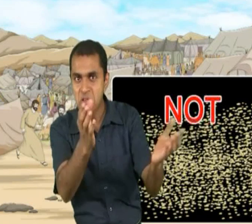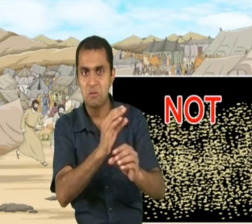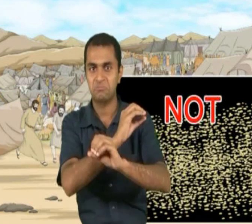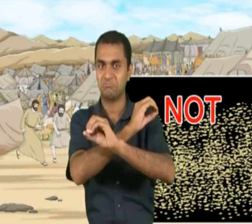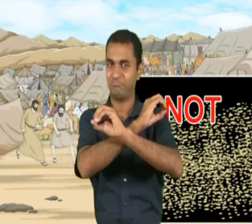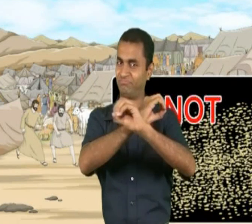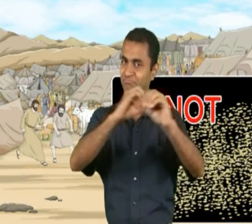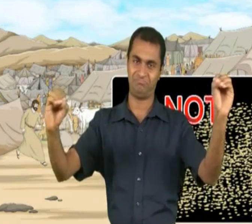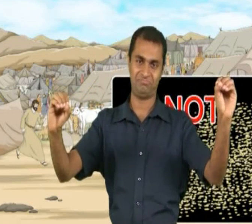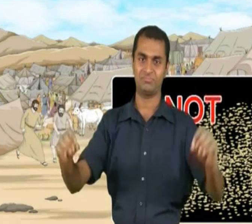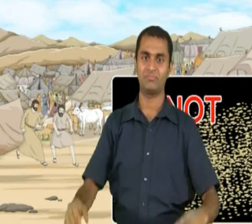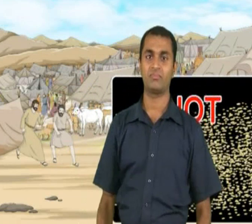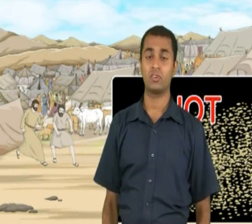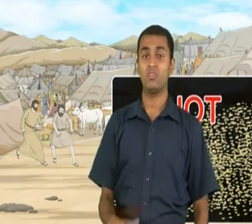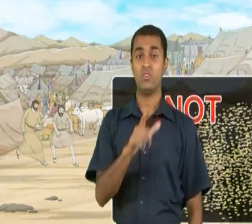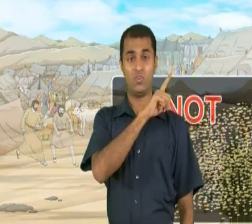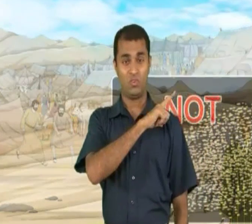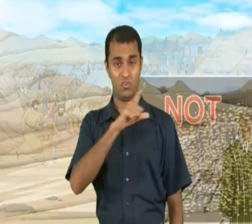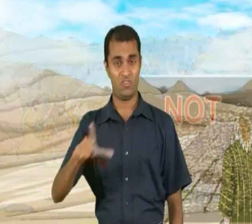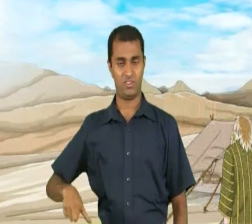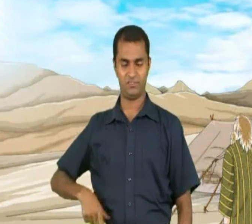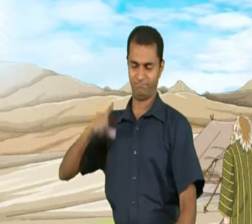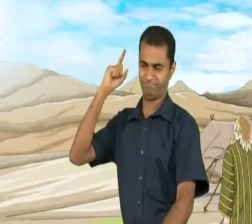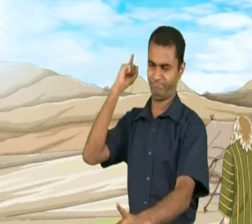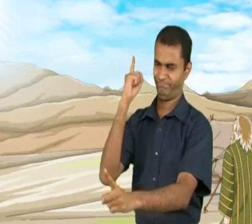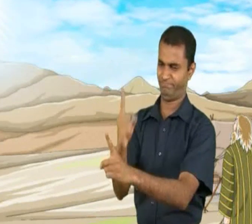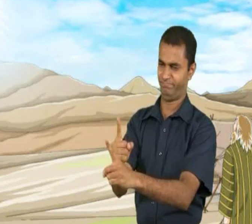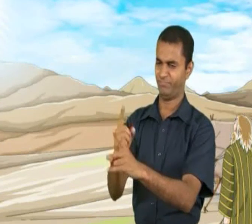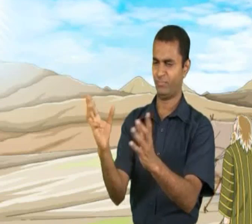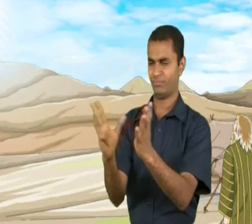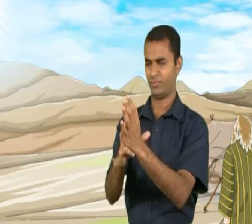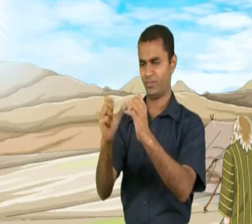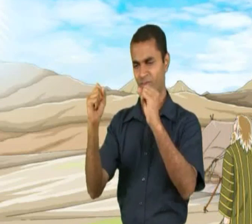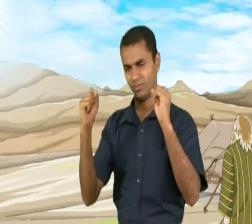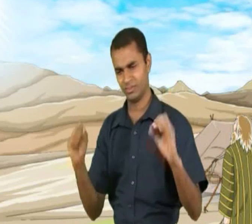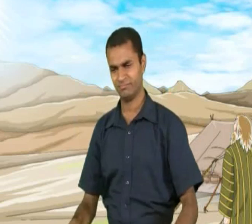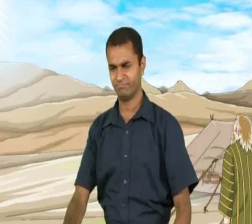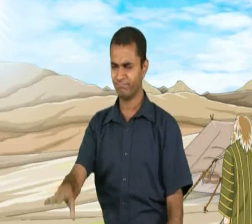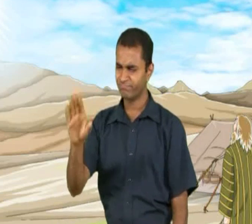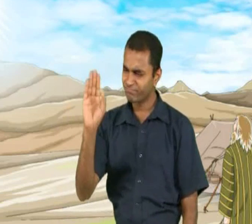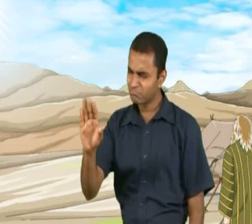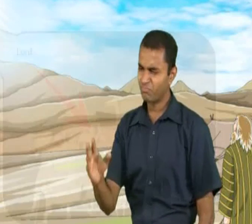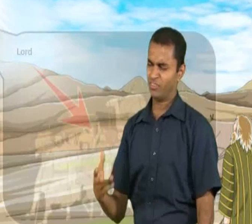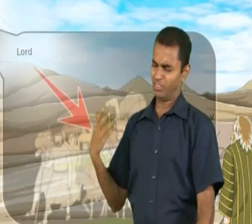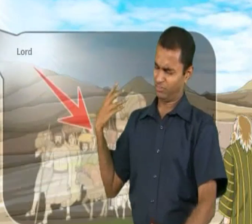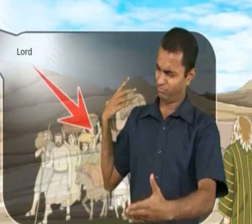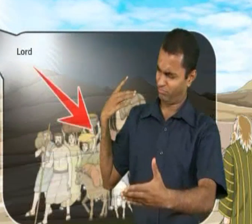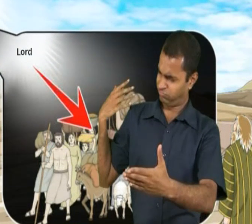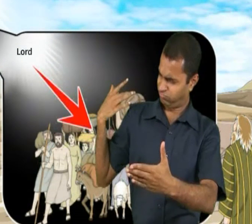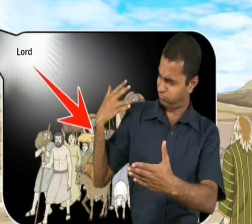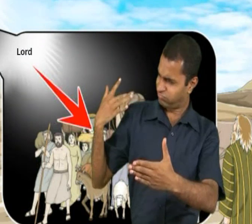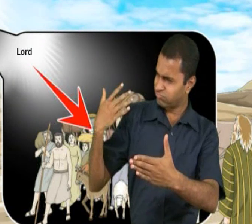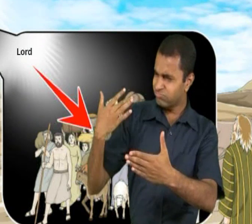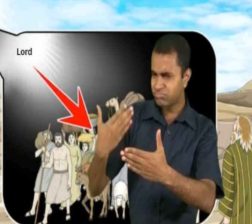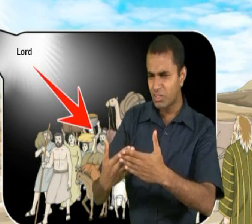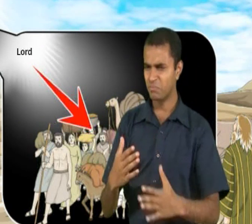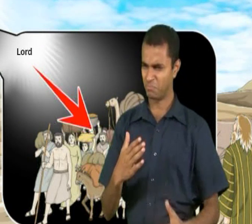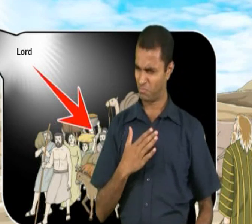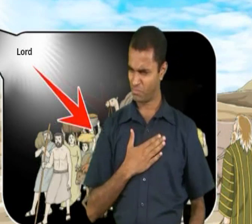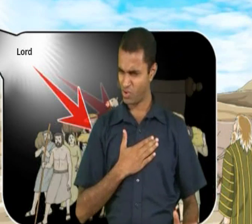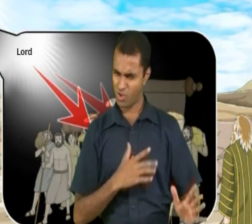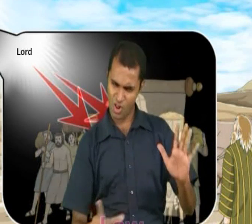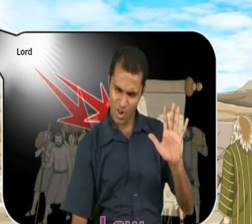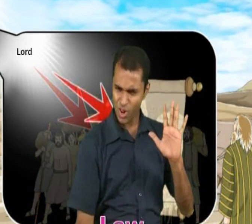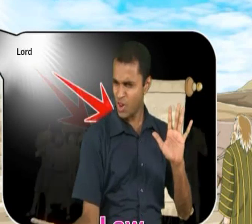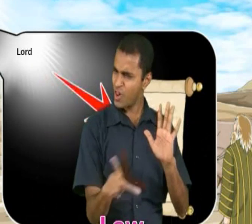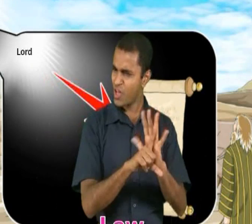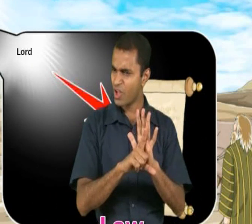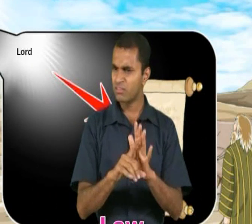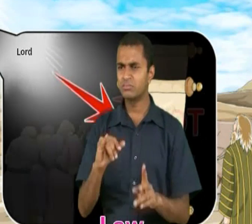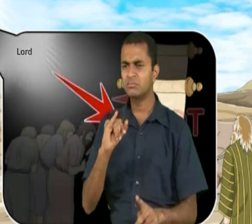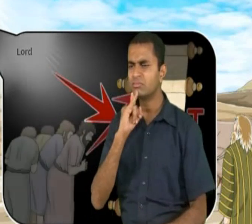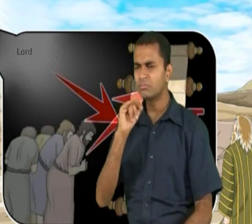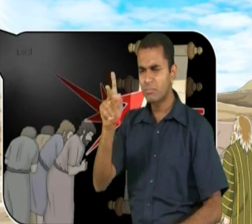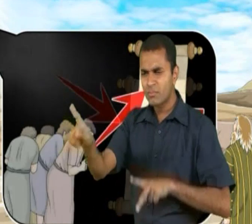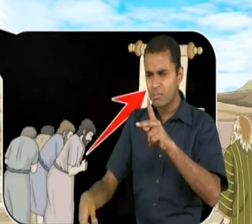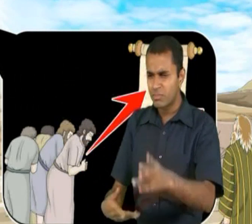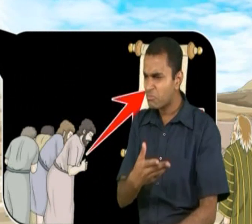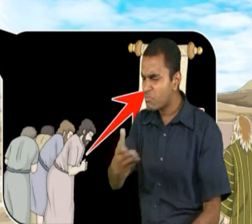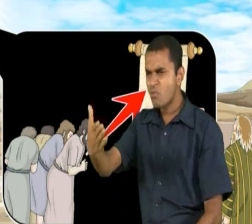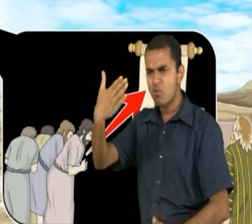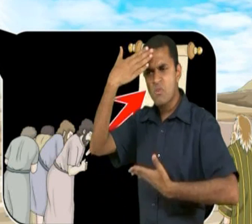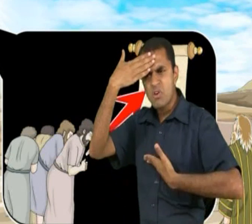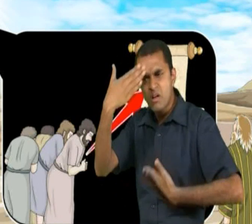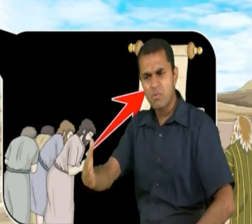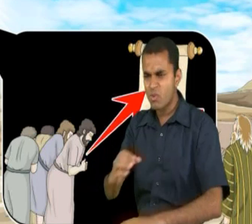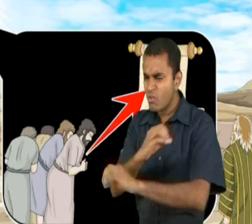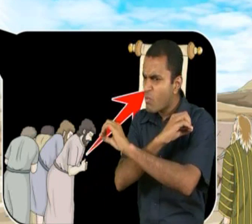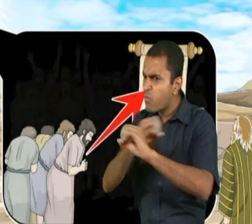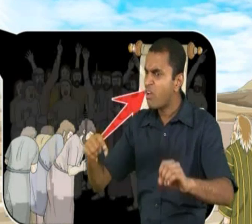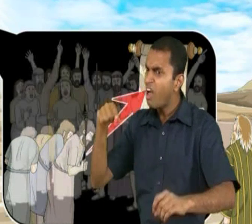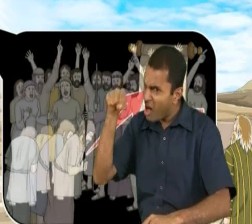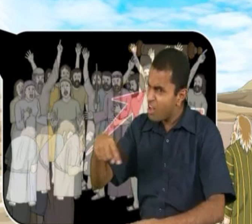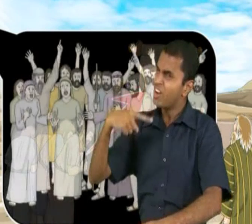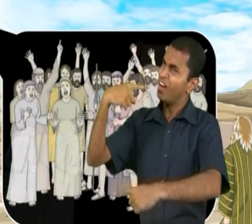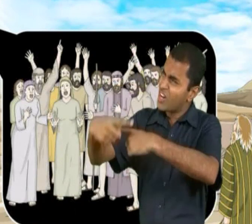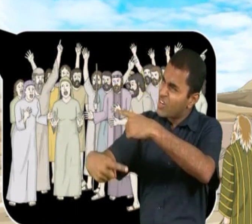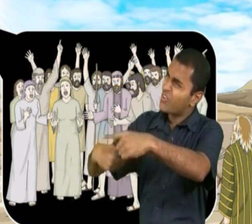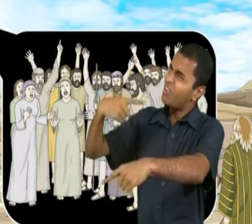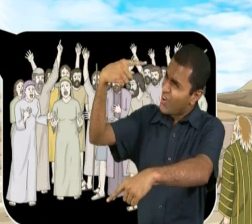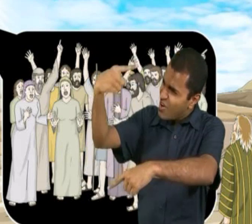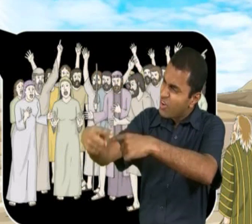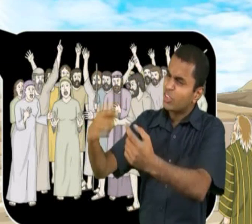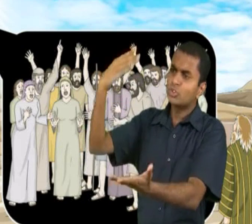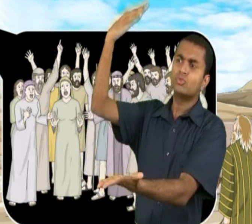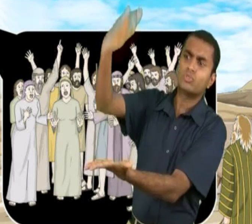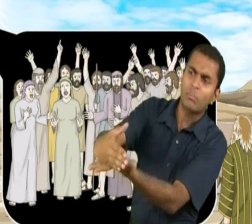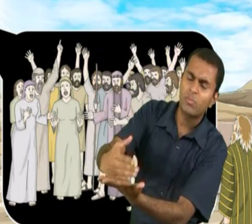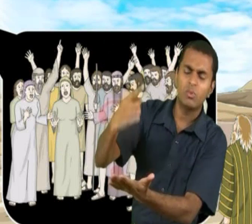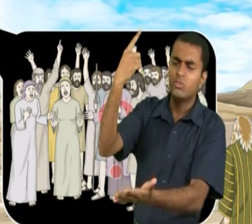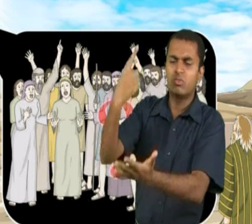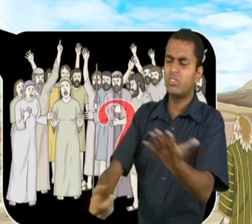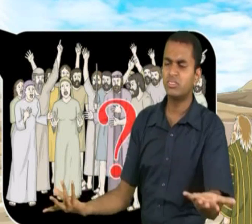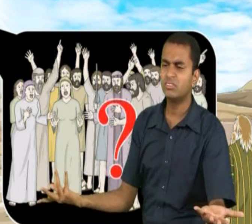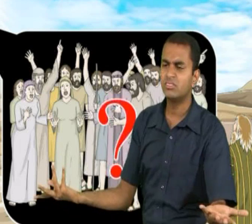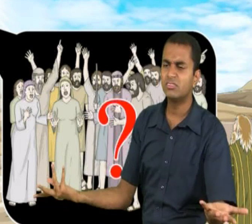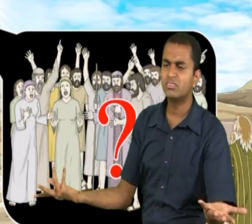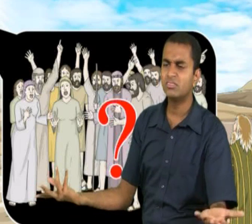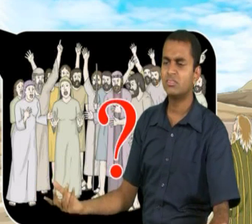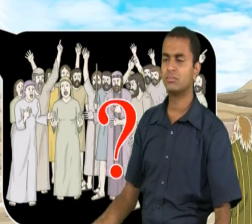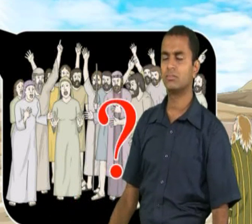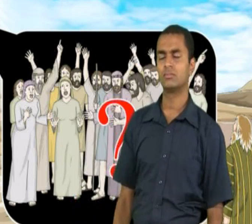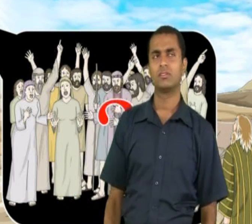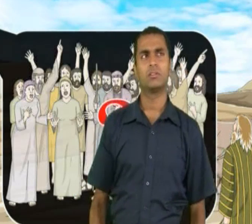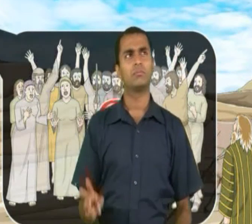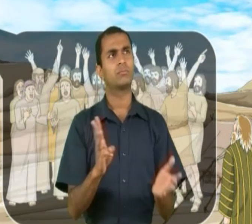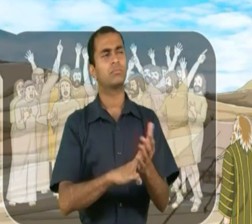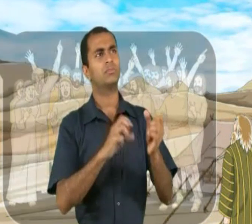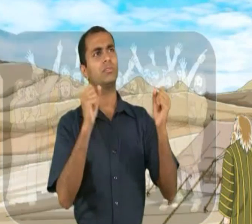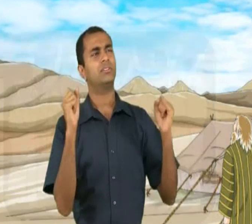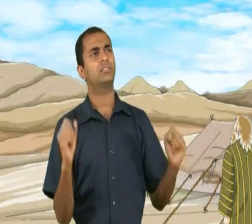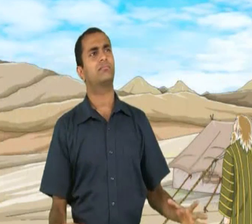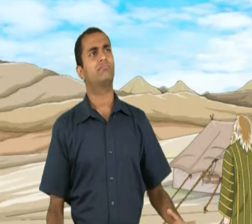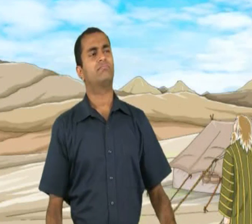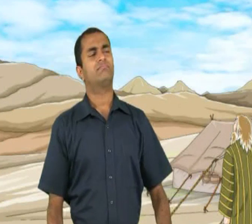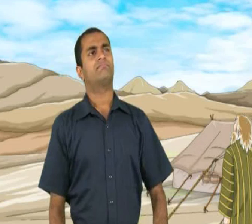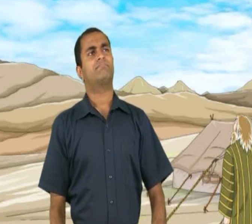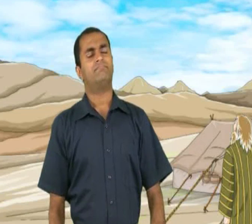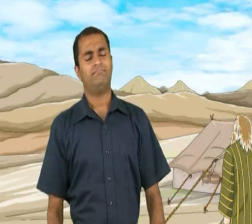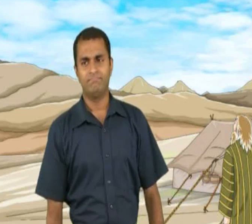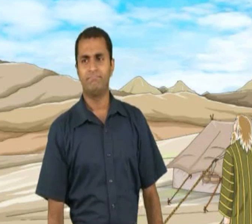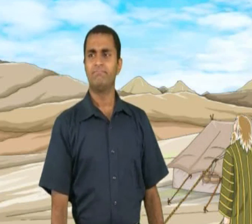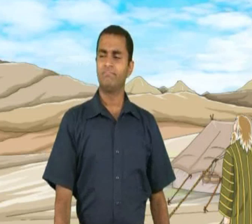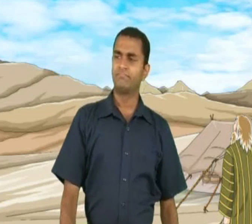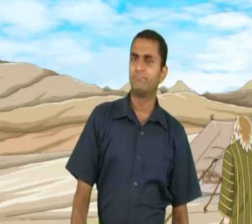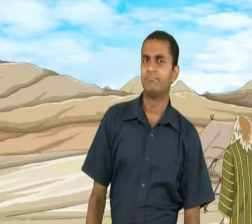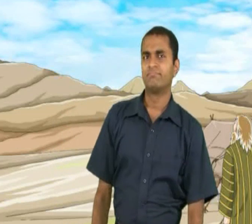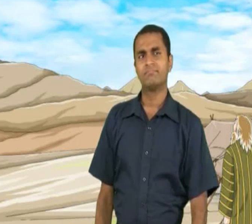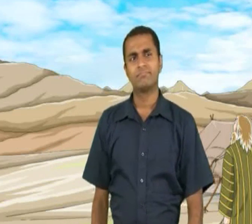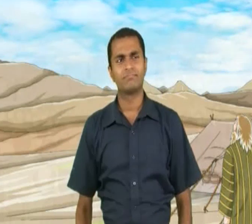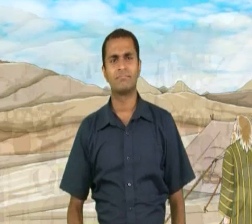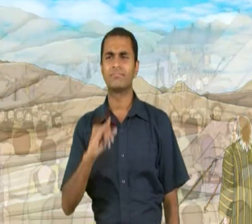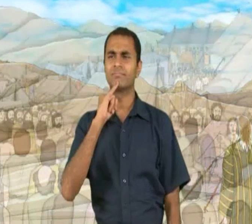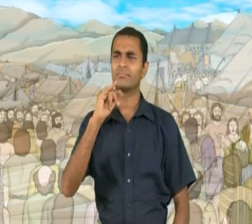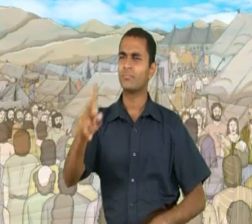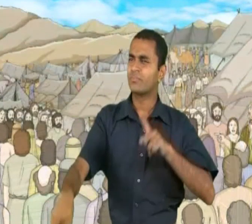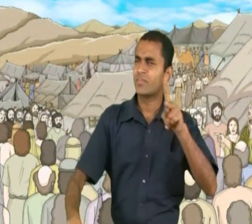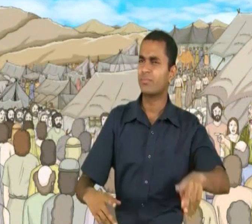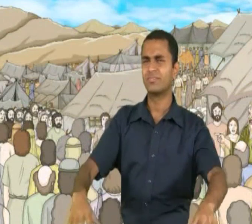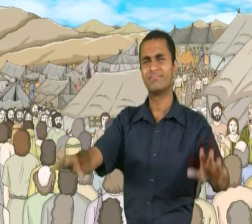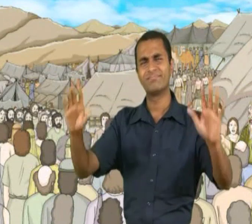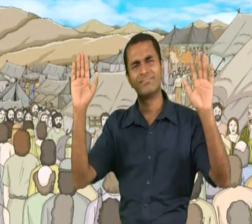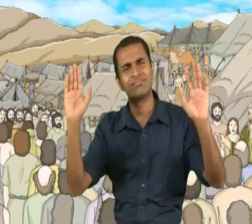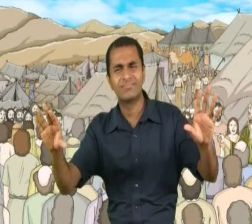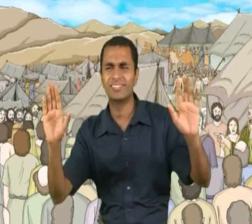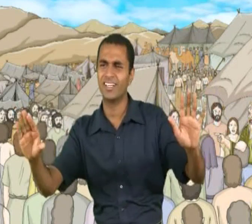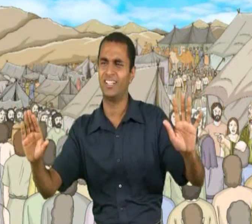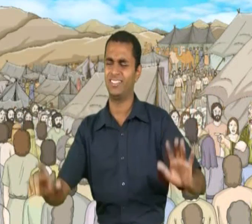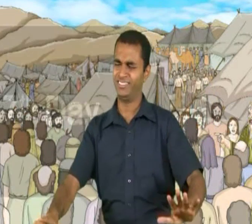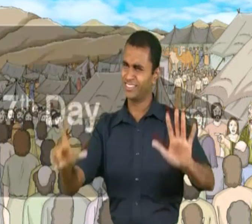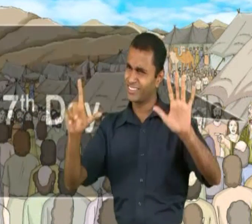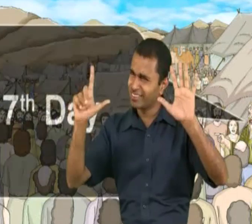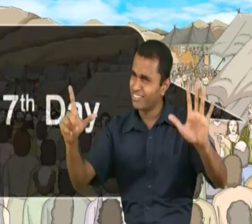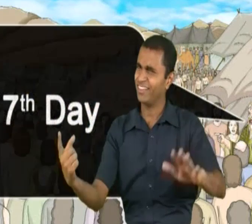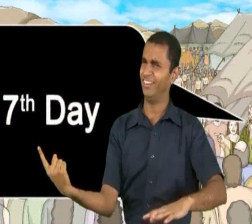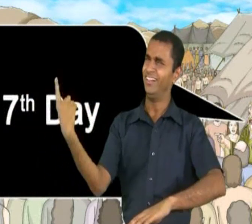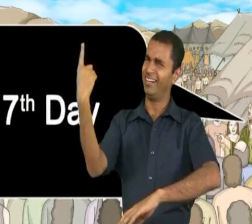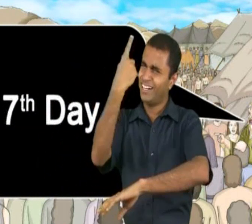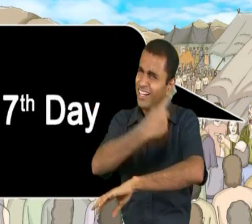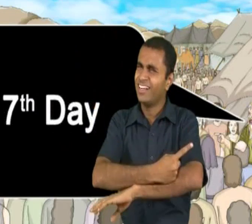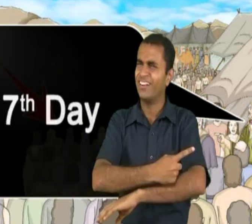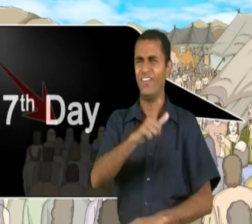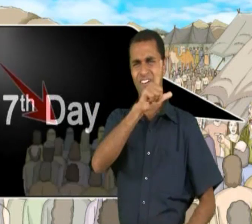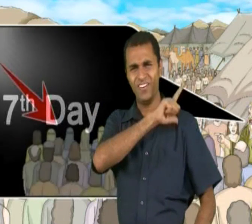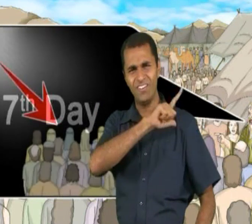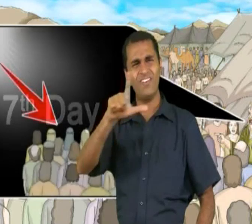Then the LORD said to Moses, “How long will you refuse to keep My commandments and instructions?